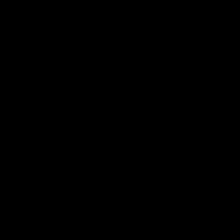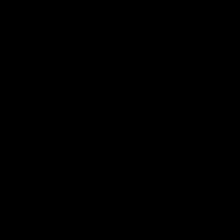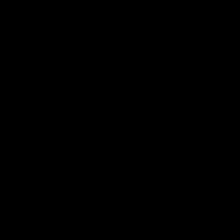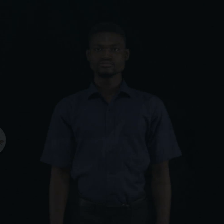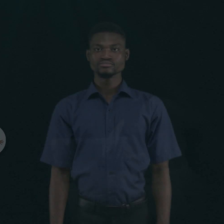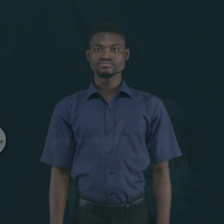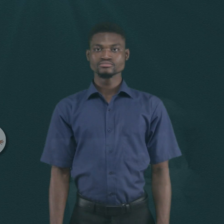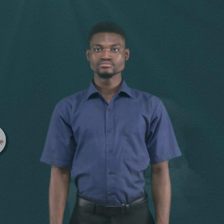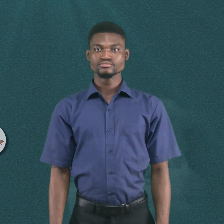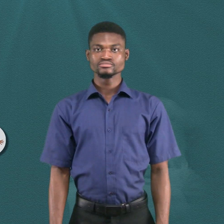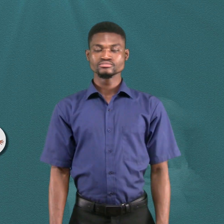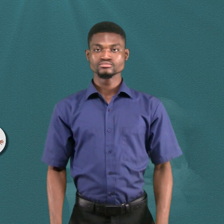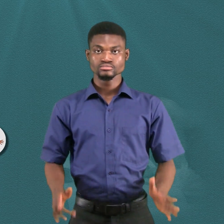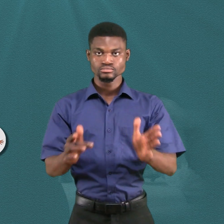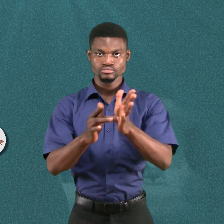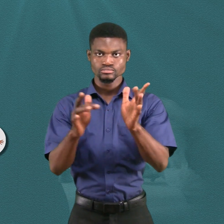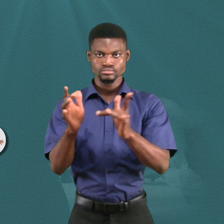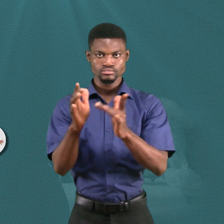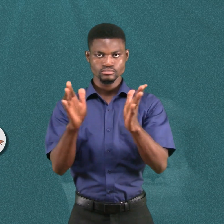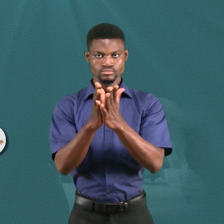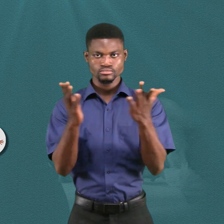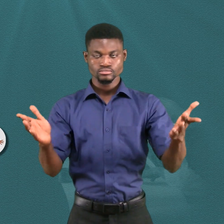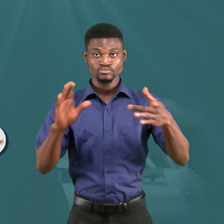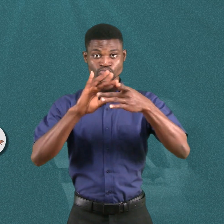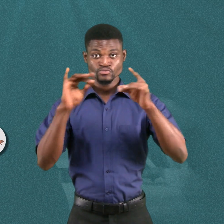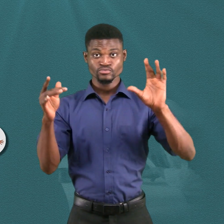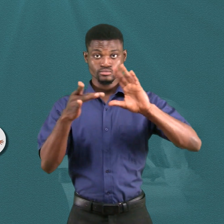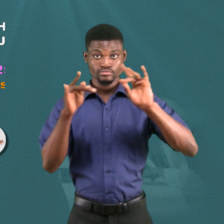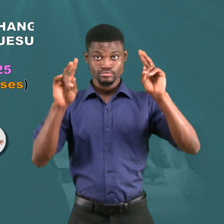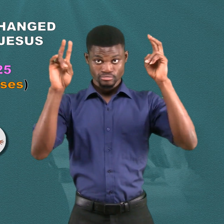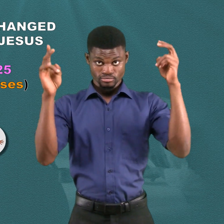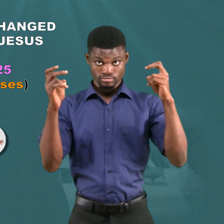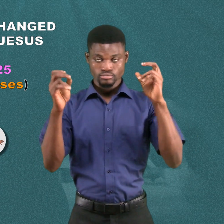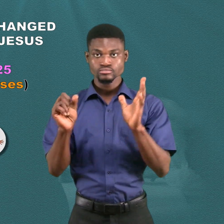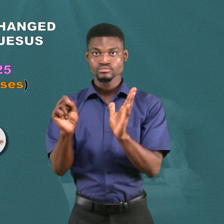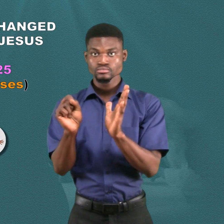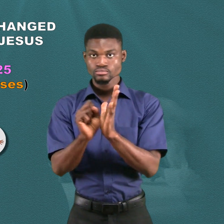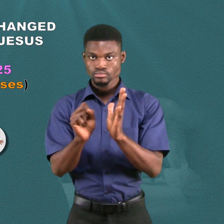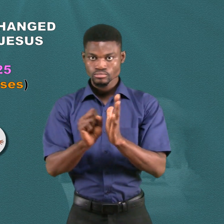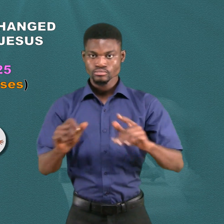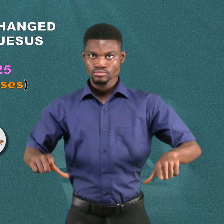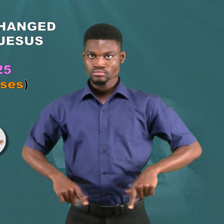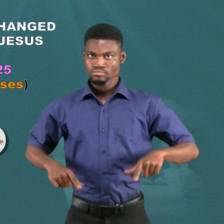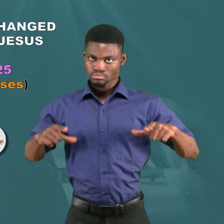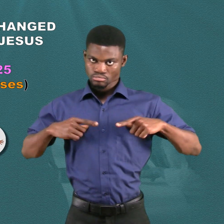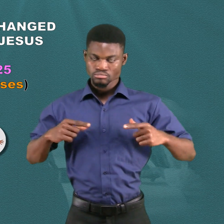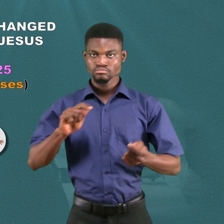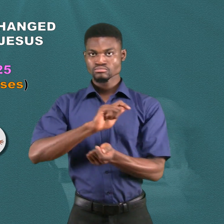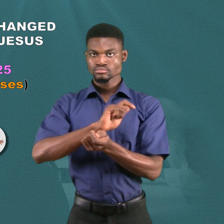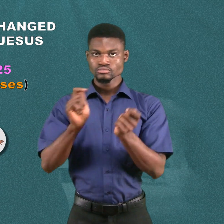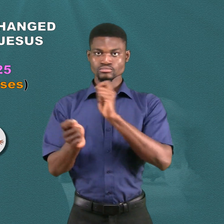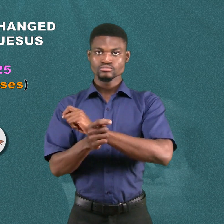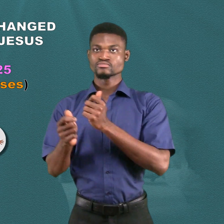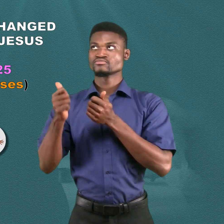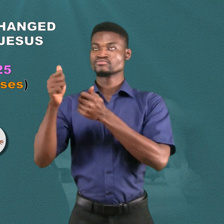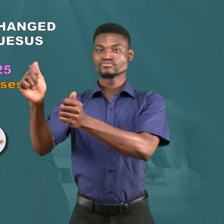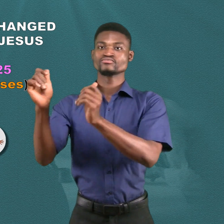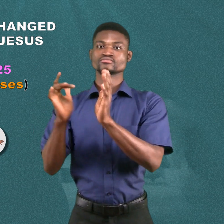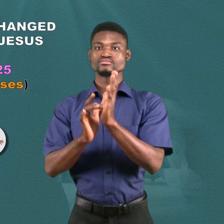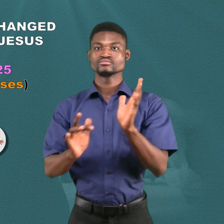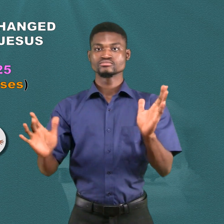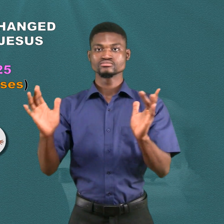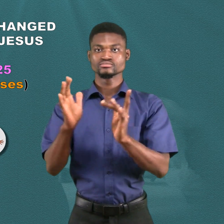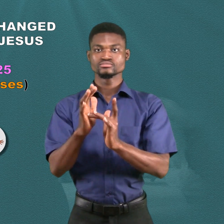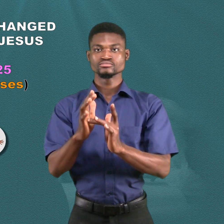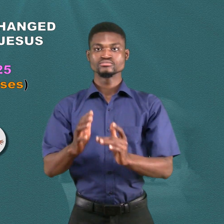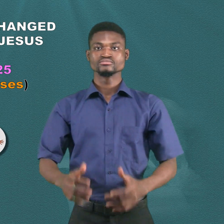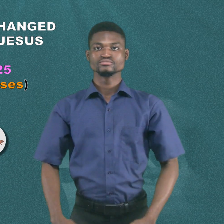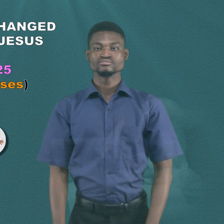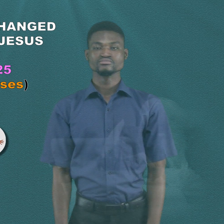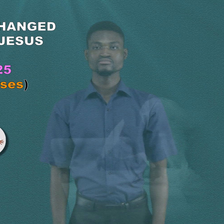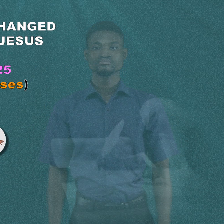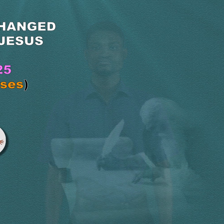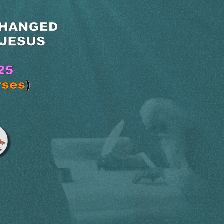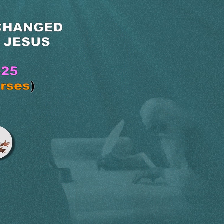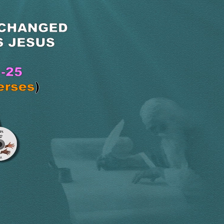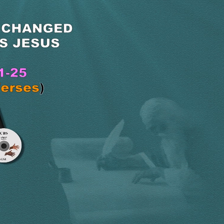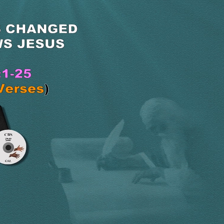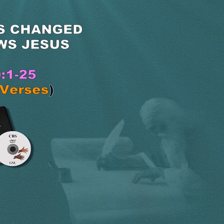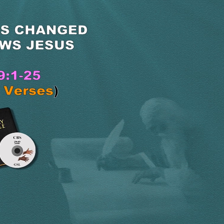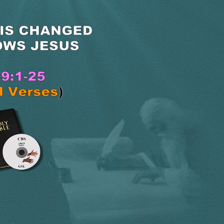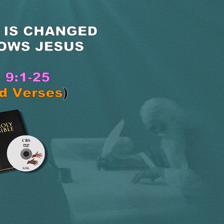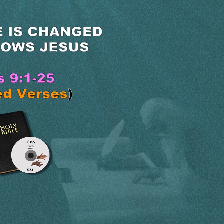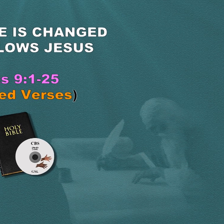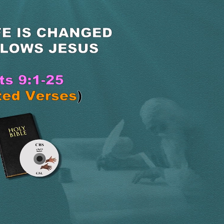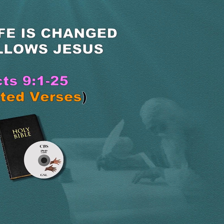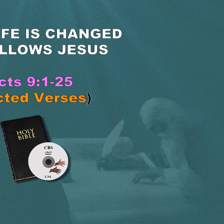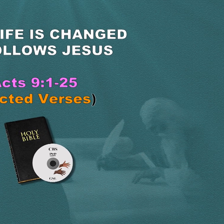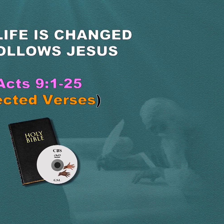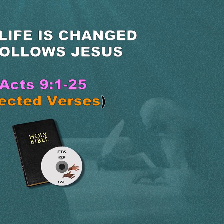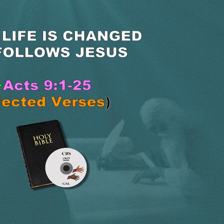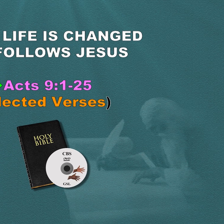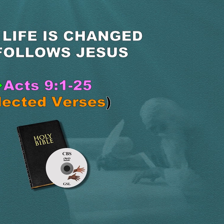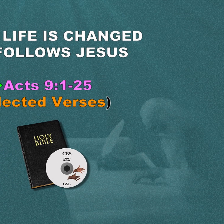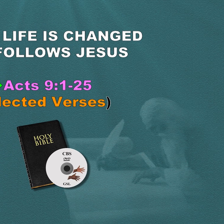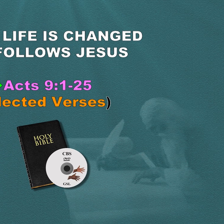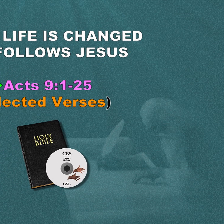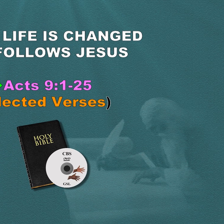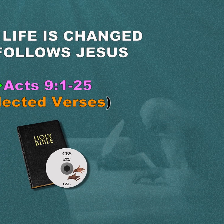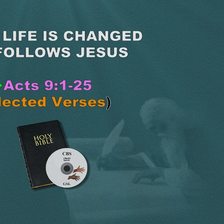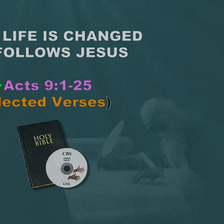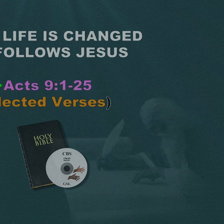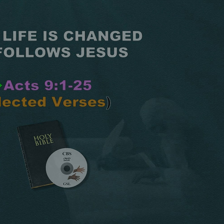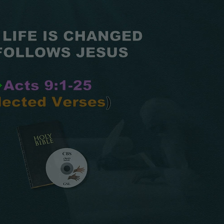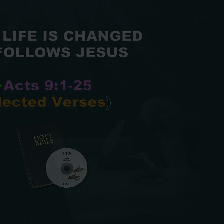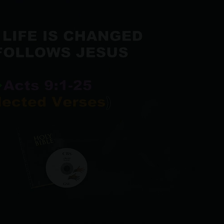Saul's life is changed and follows Jesus